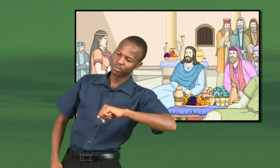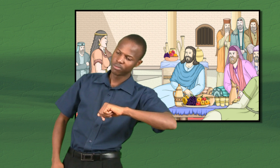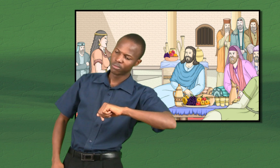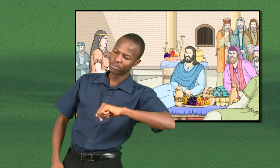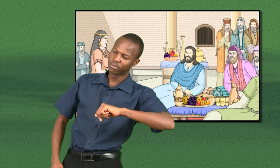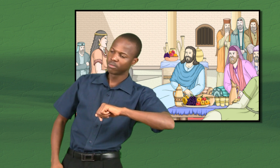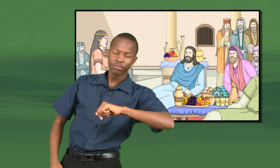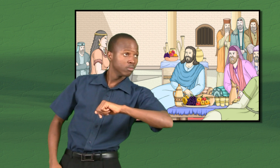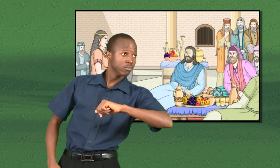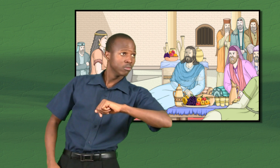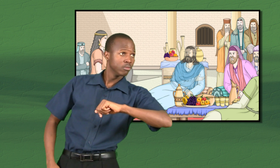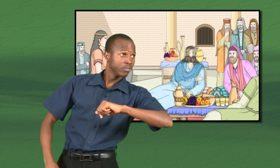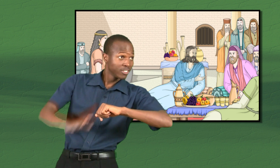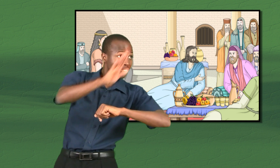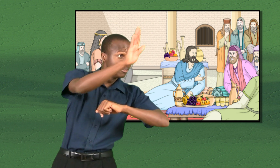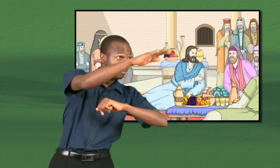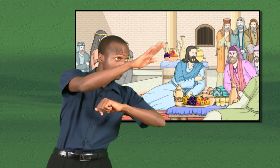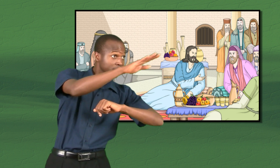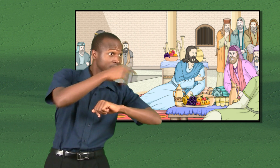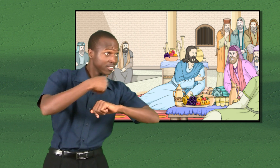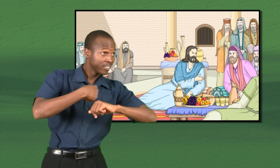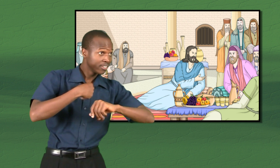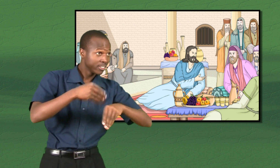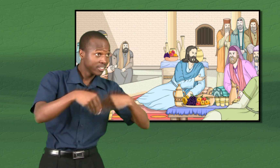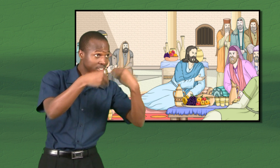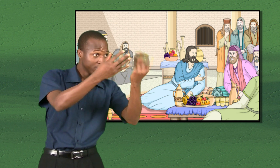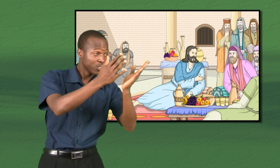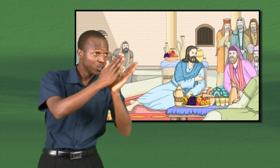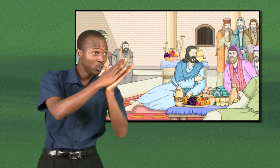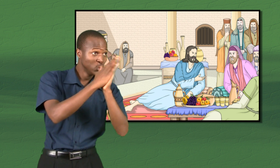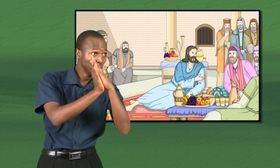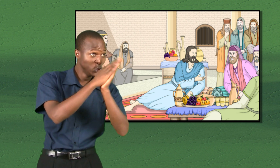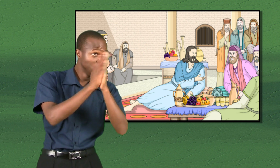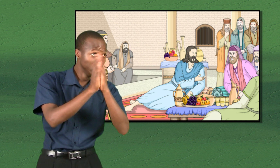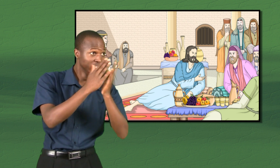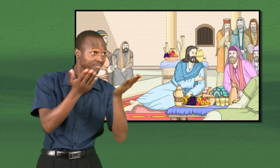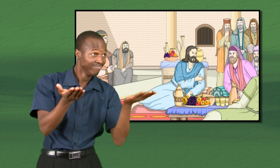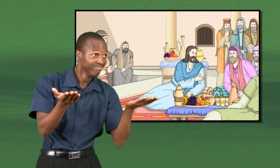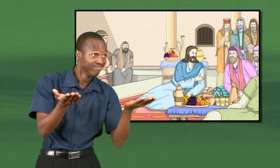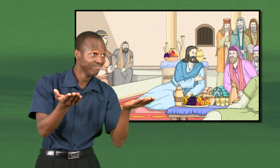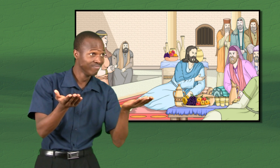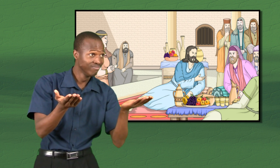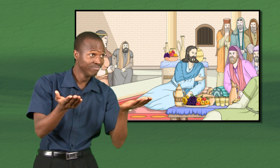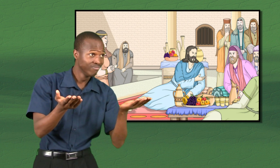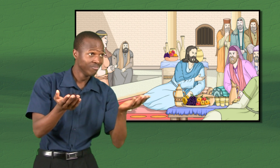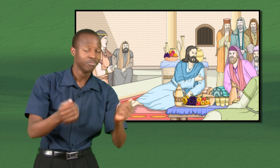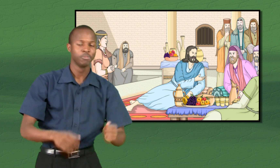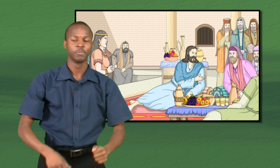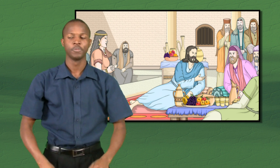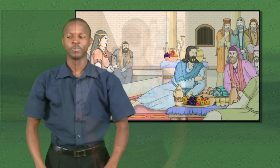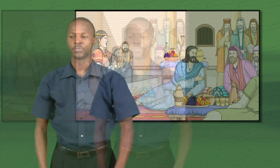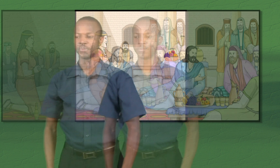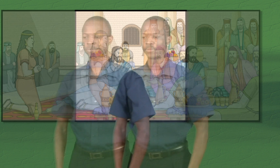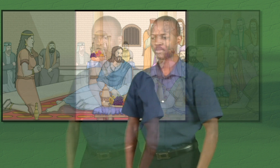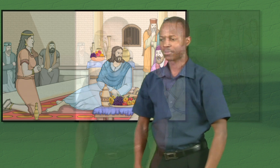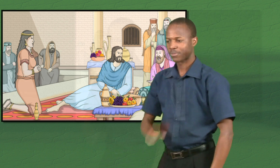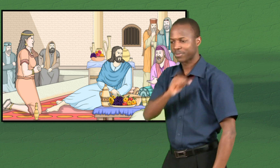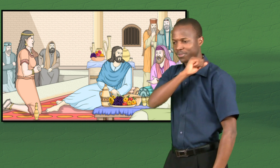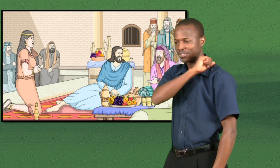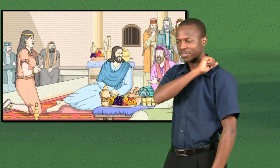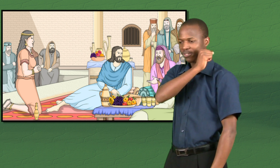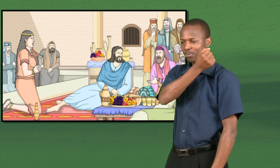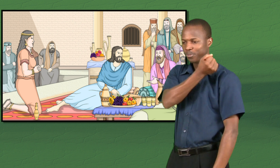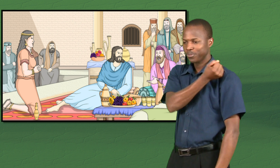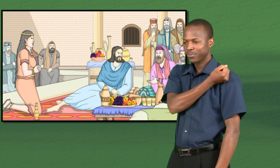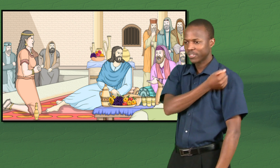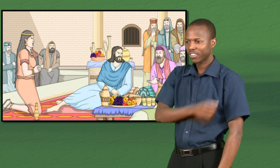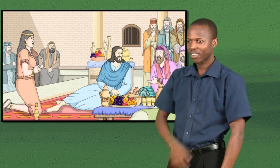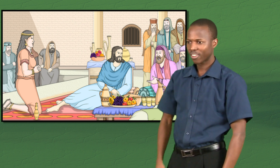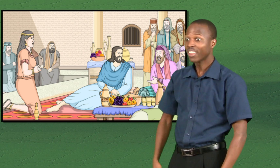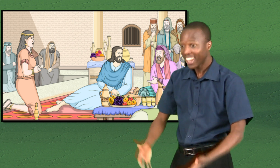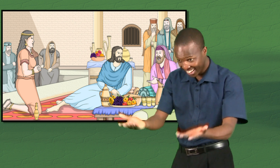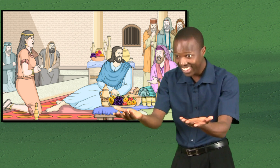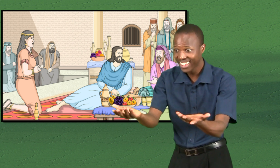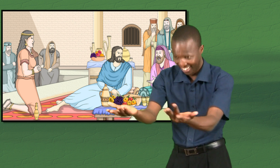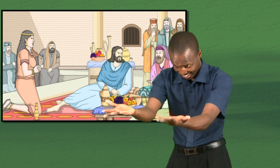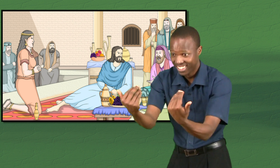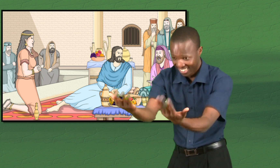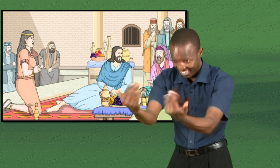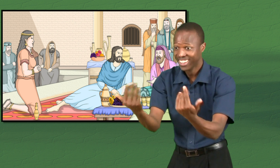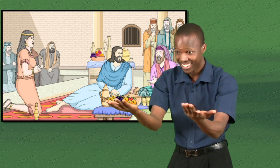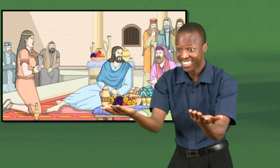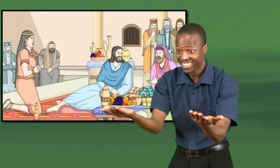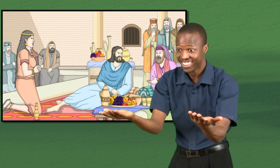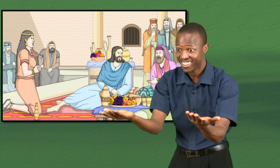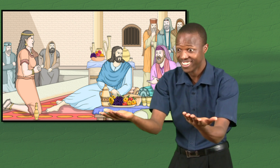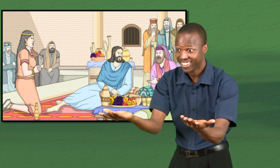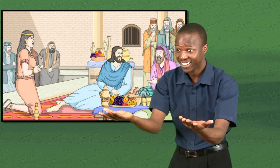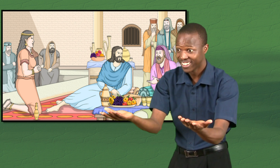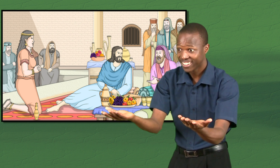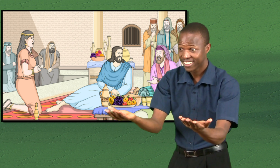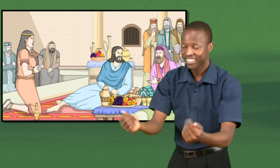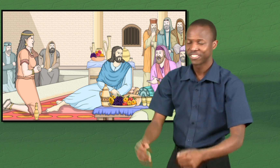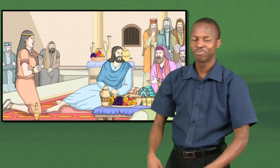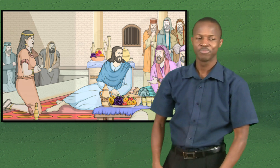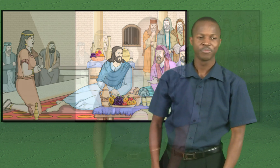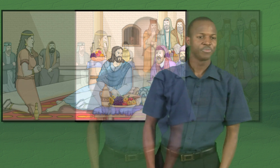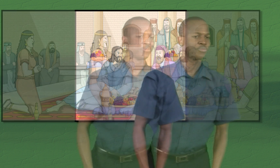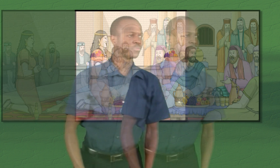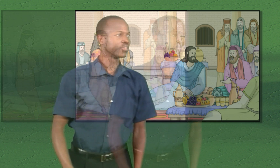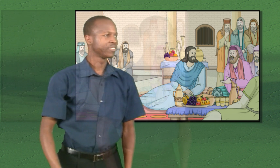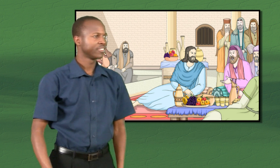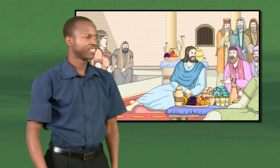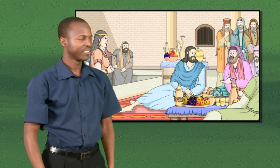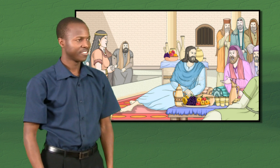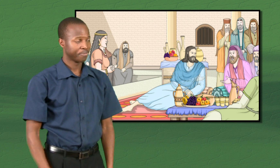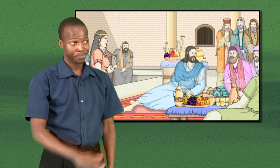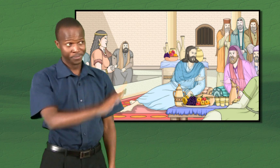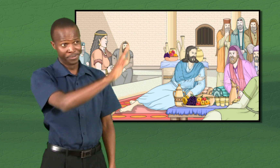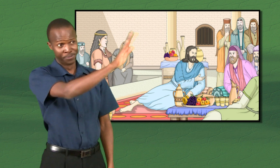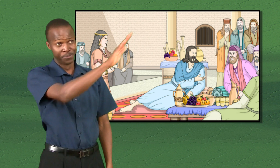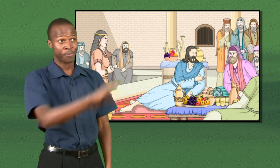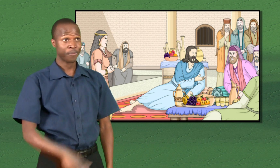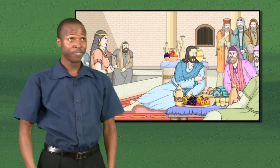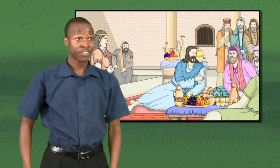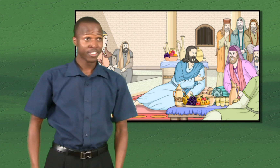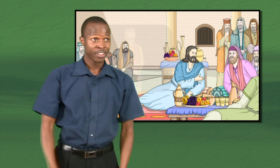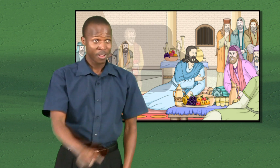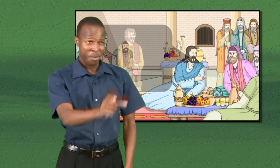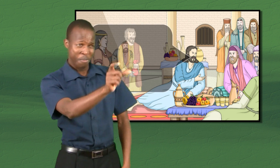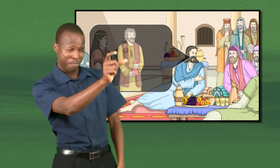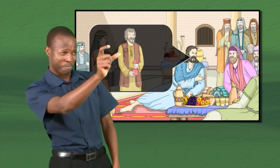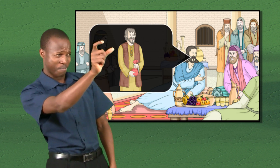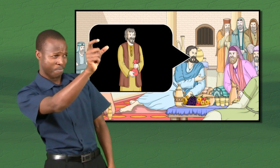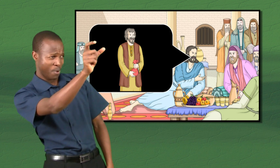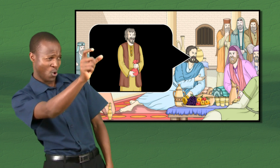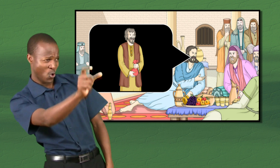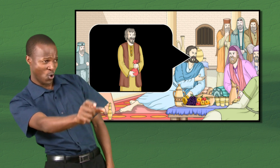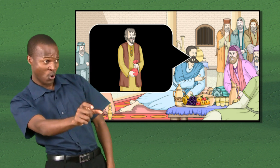But Jesus answered him, “Simon, I have something to tell you.” “Tell me, Teacher,” he said.